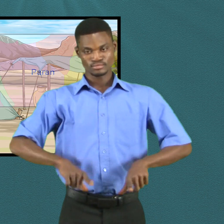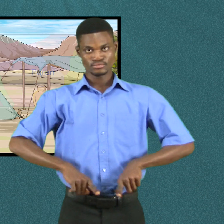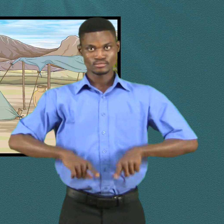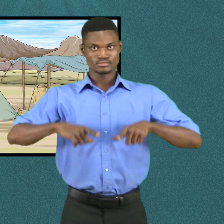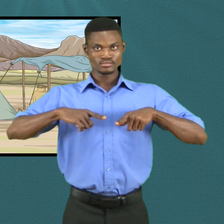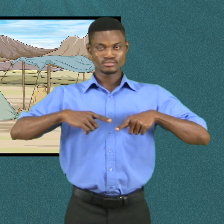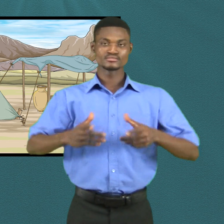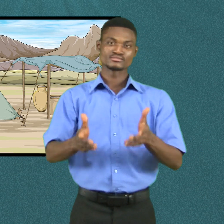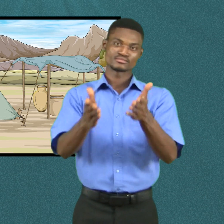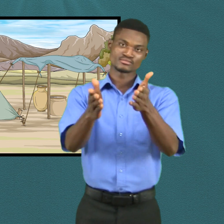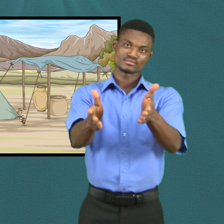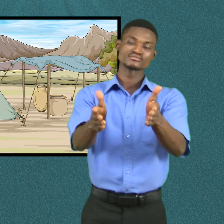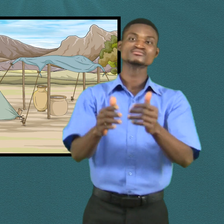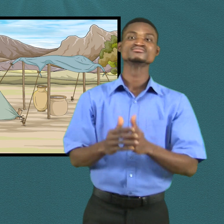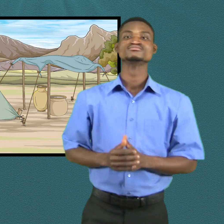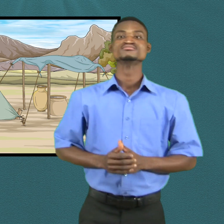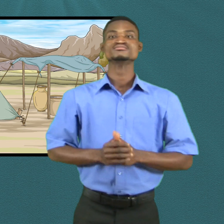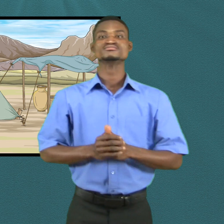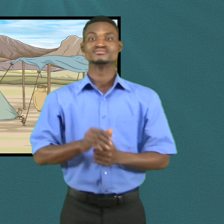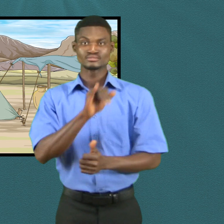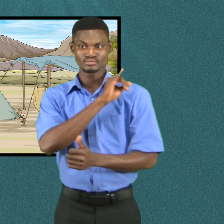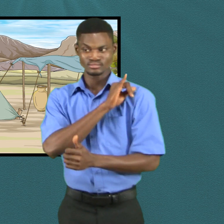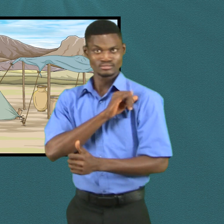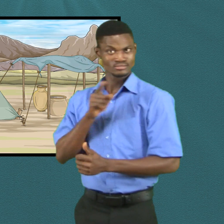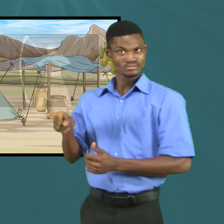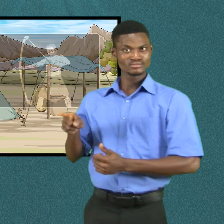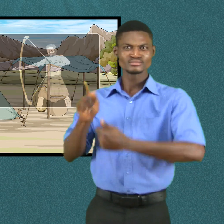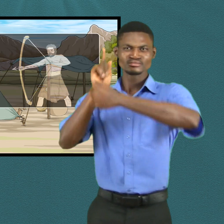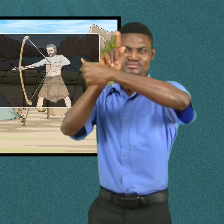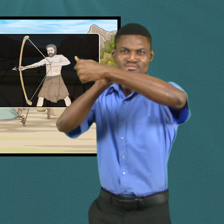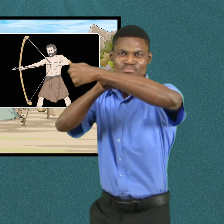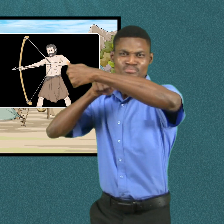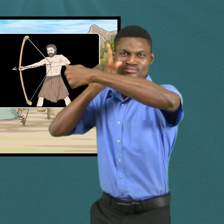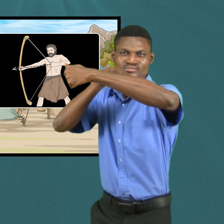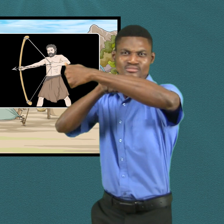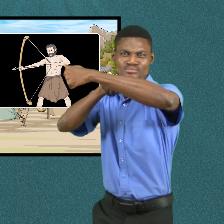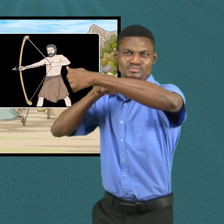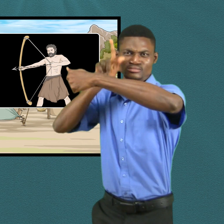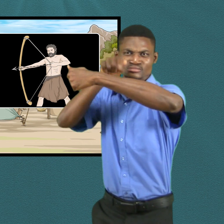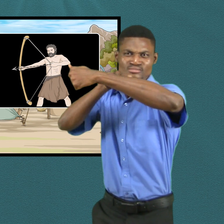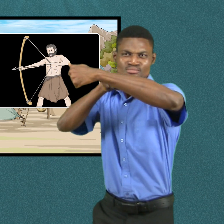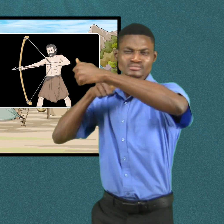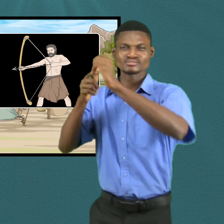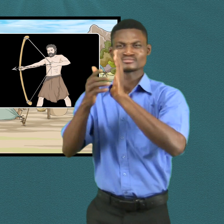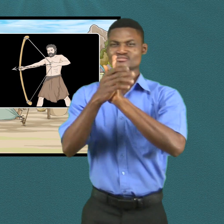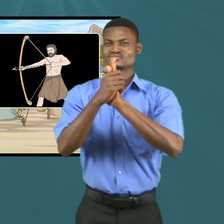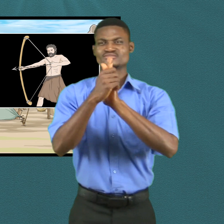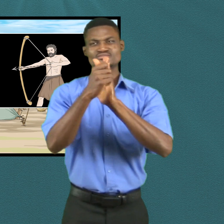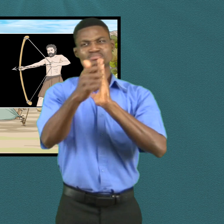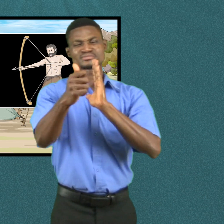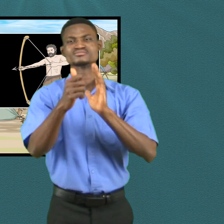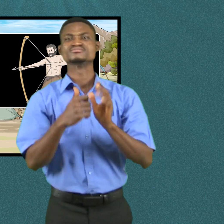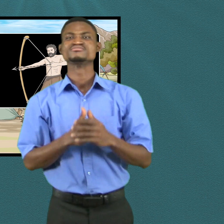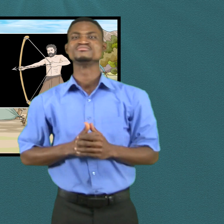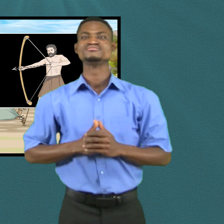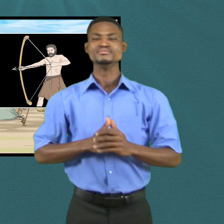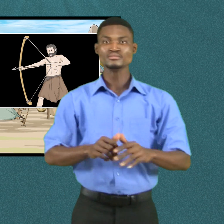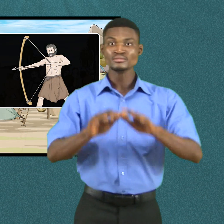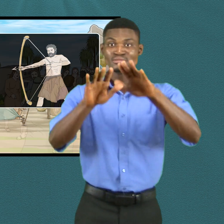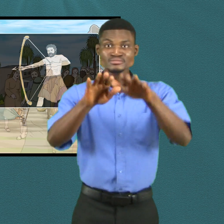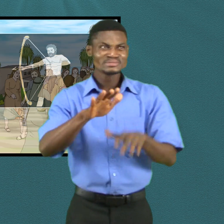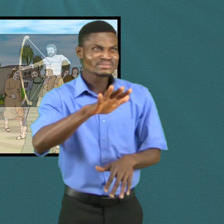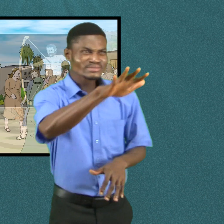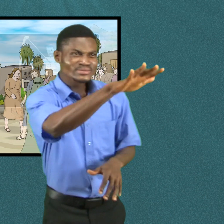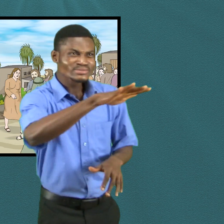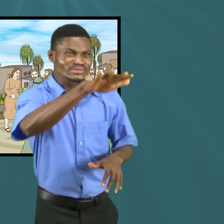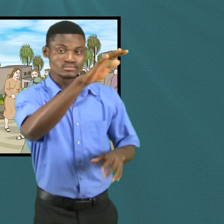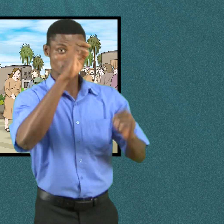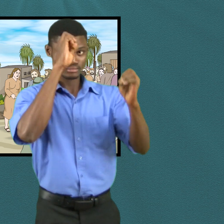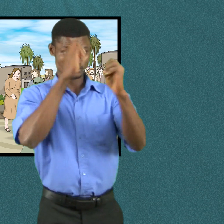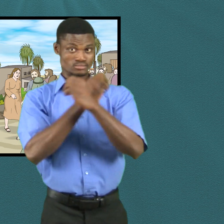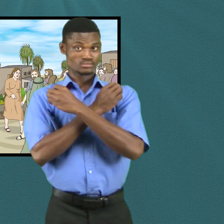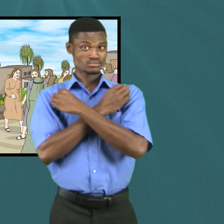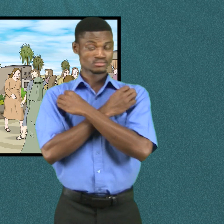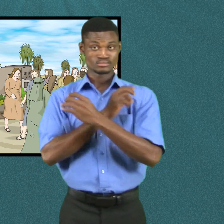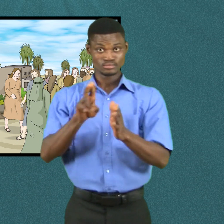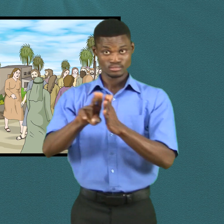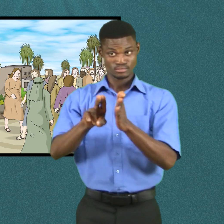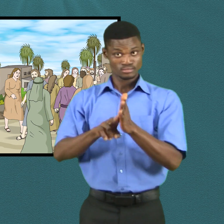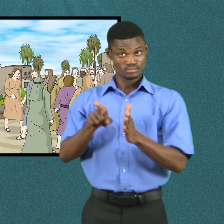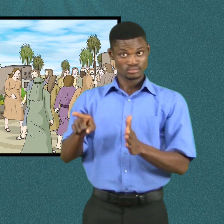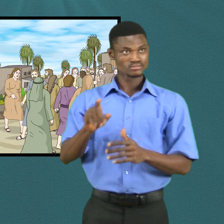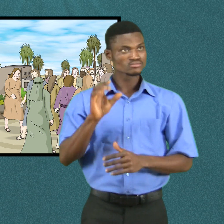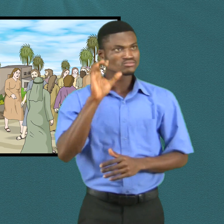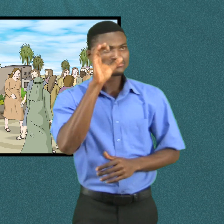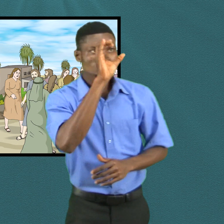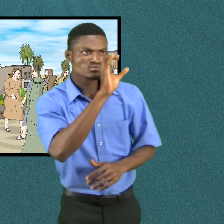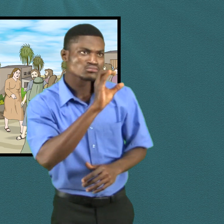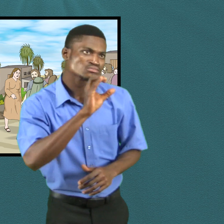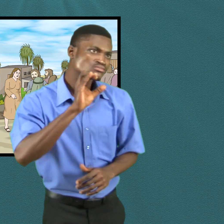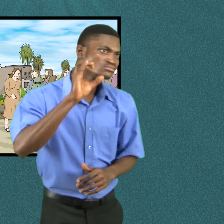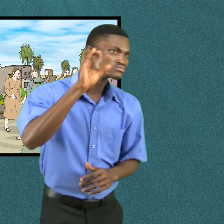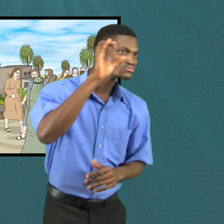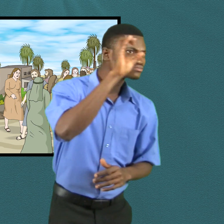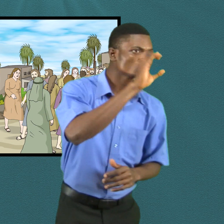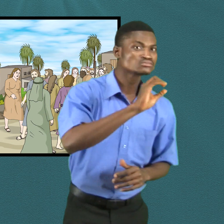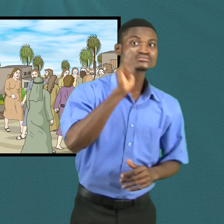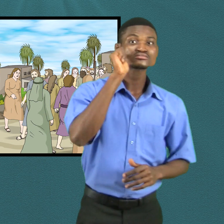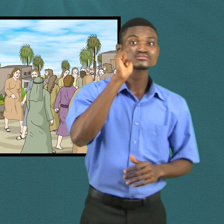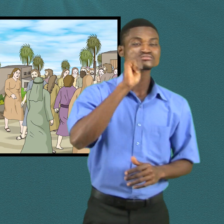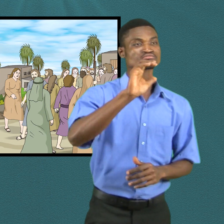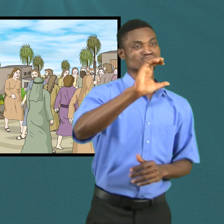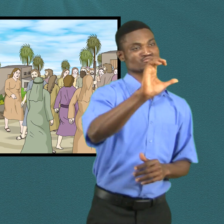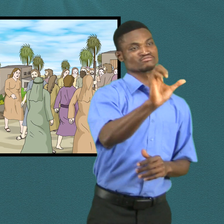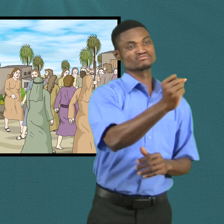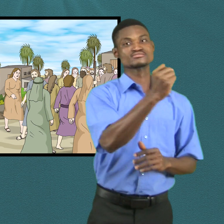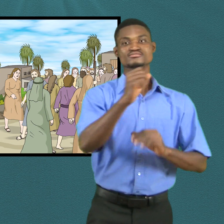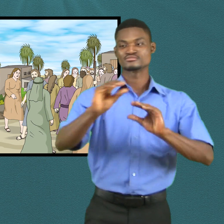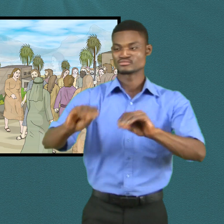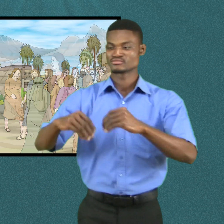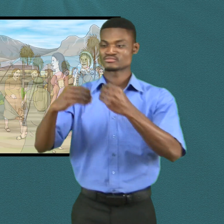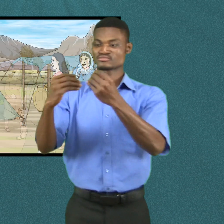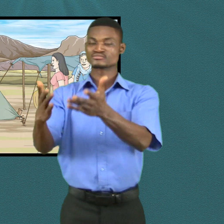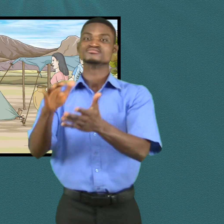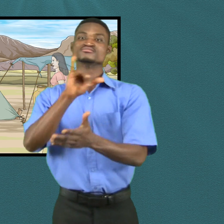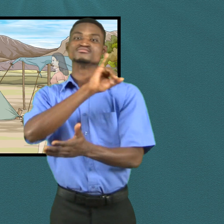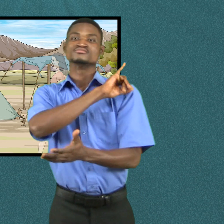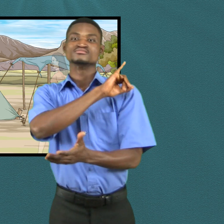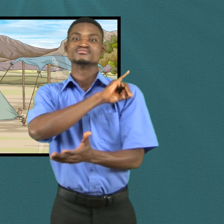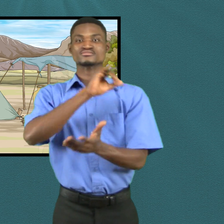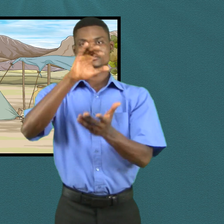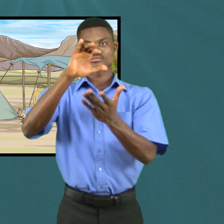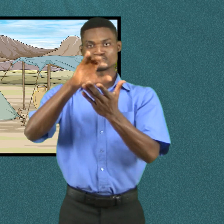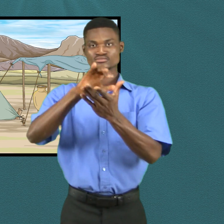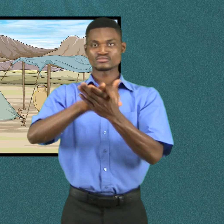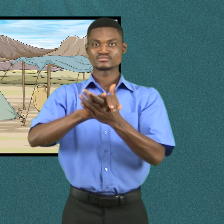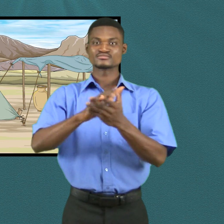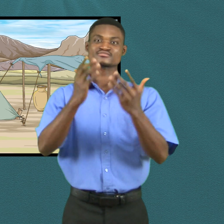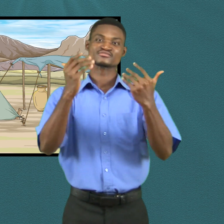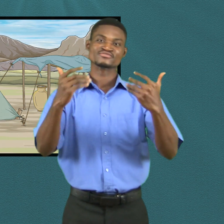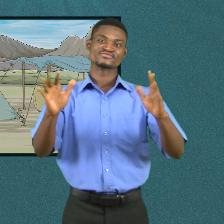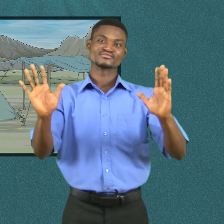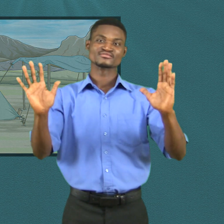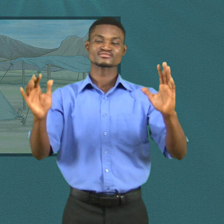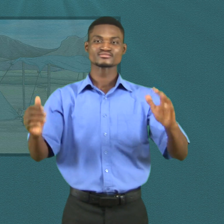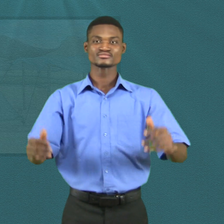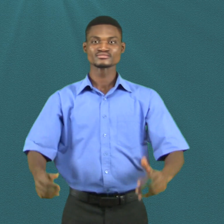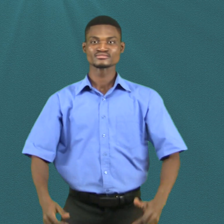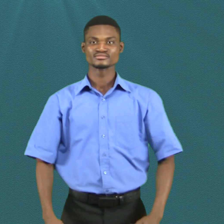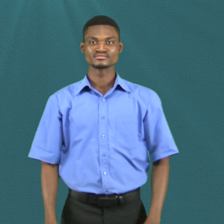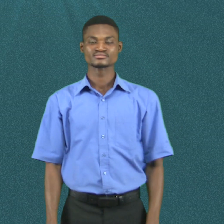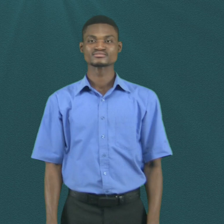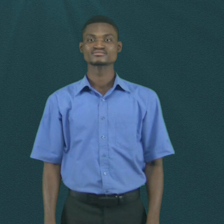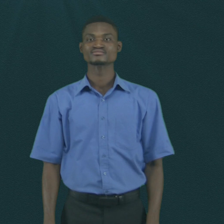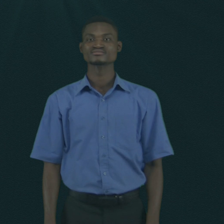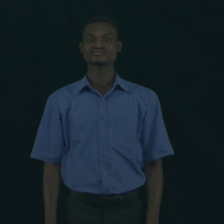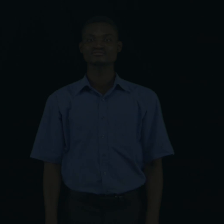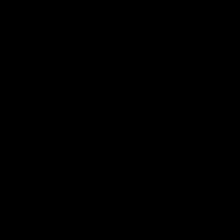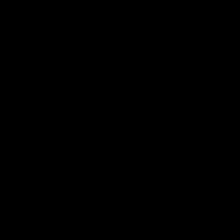And while he was dwelling in the Wilderness of Paran, his mother got a wife for him from the land of Egypt.